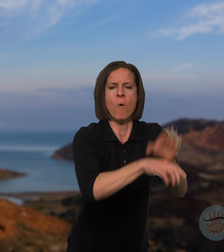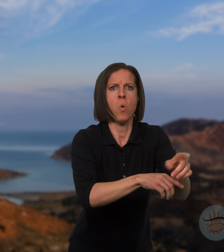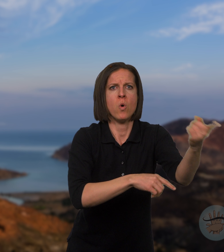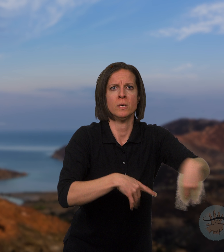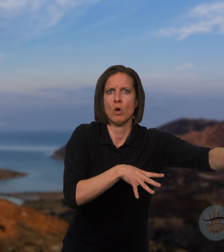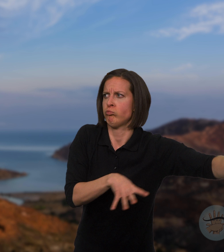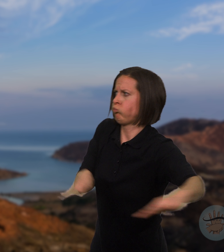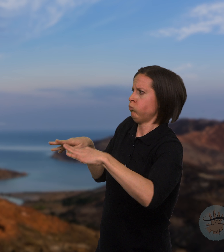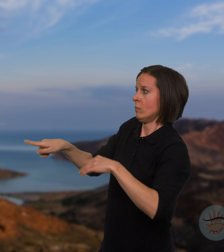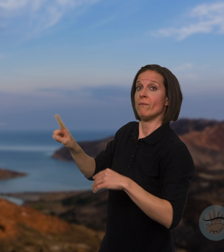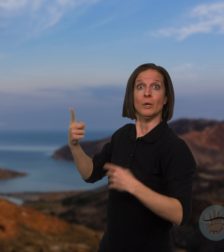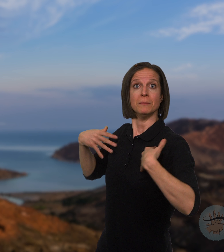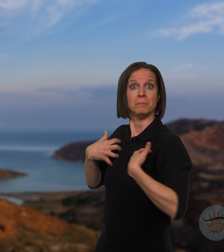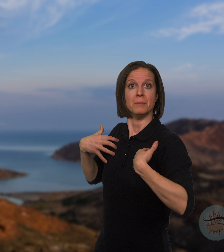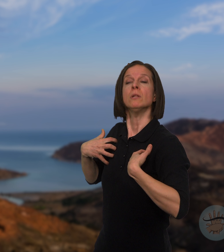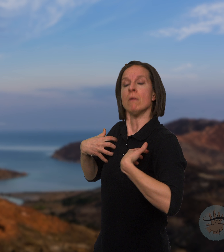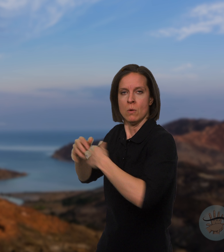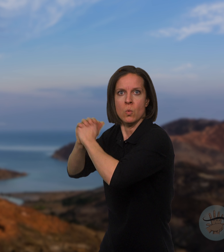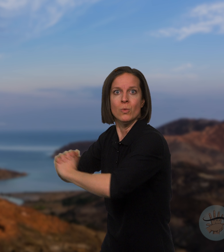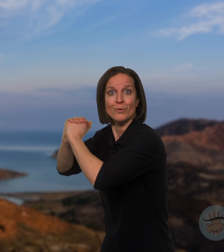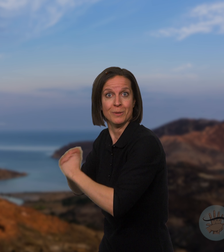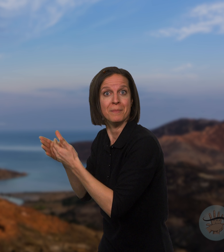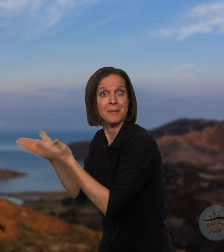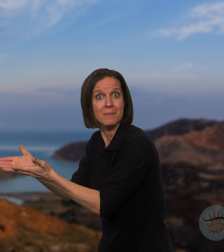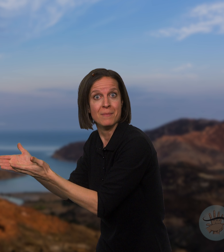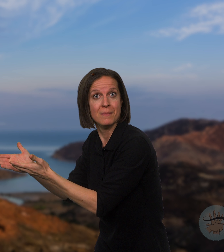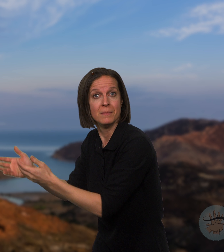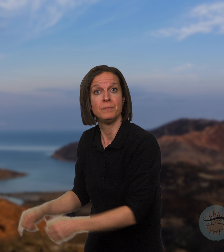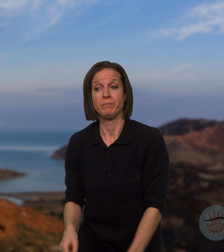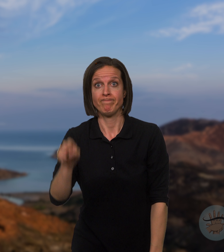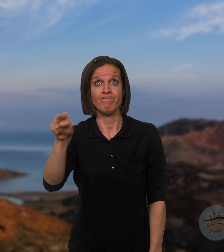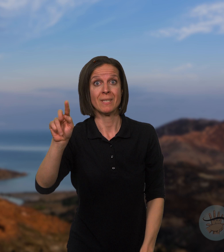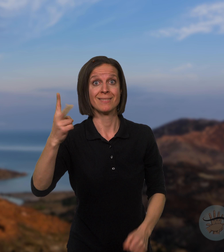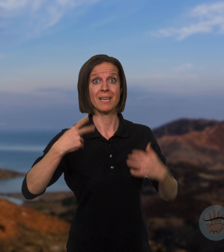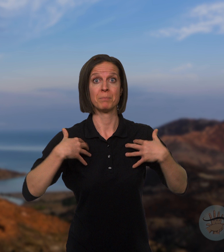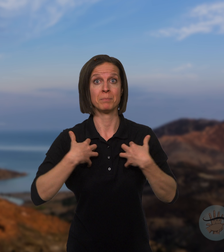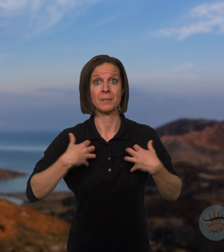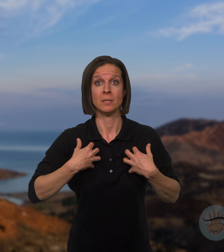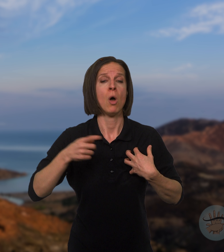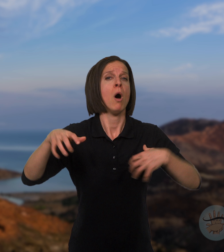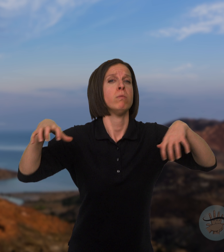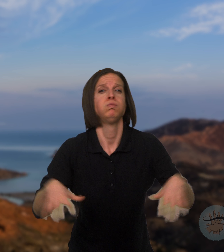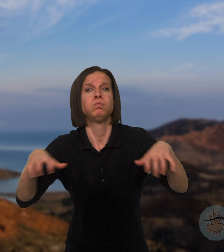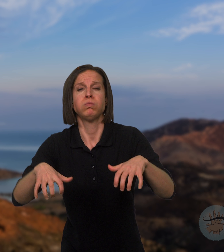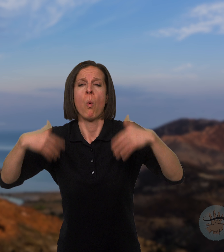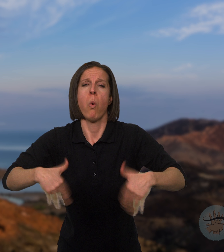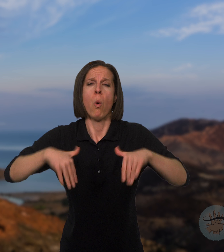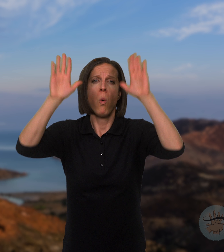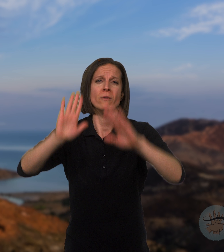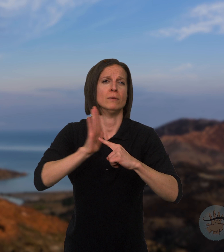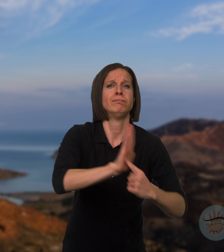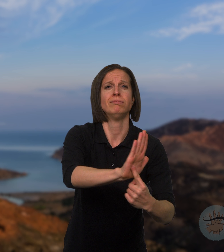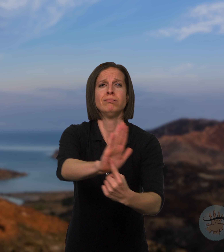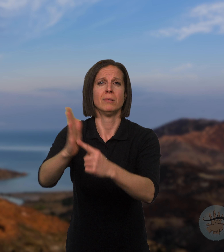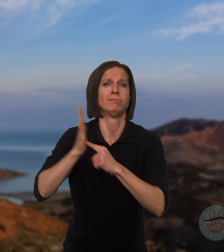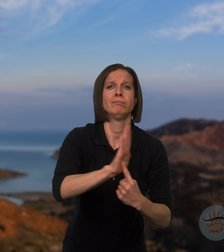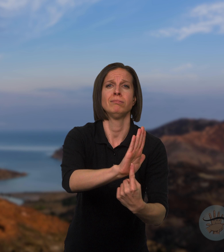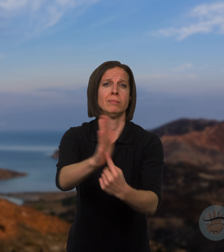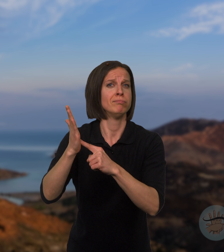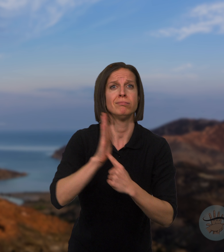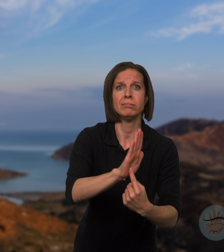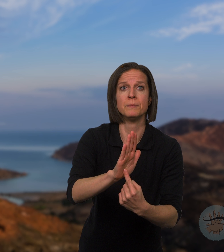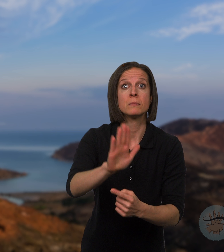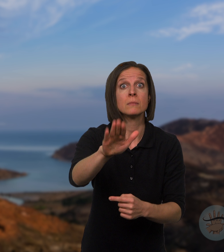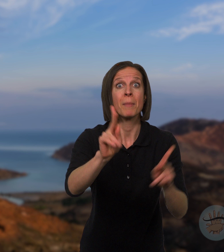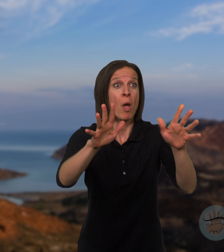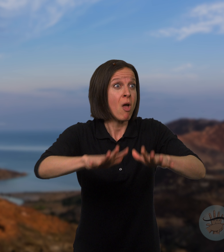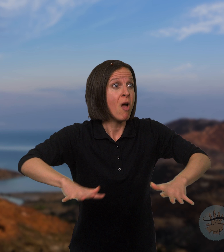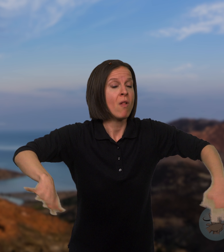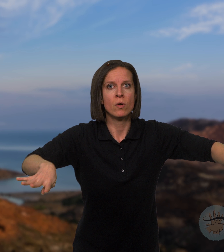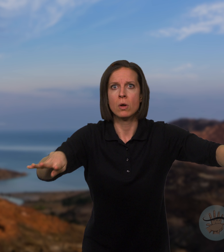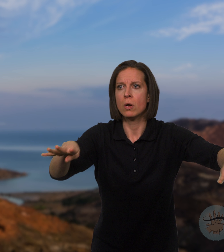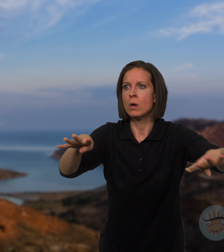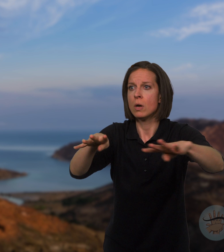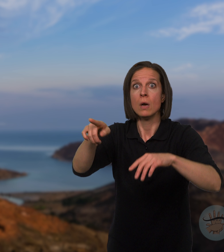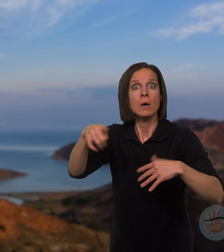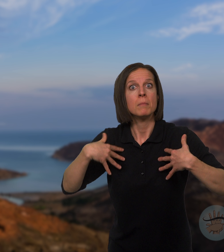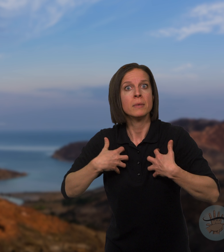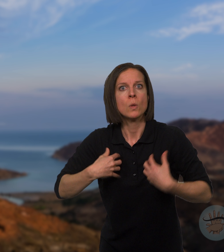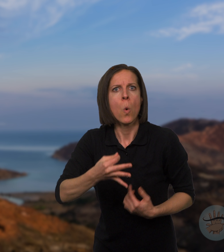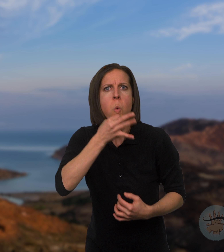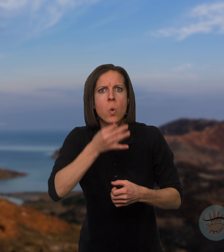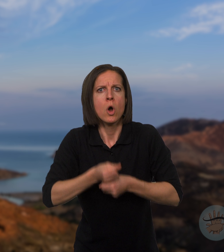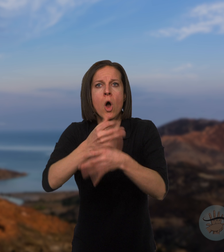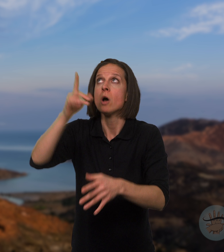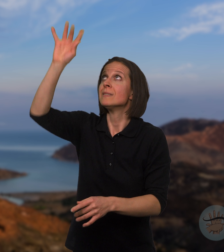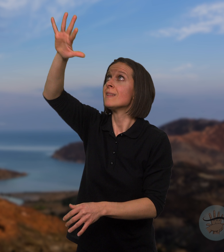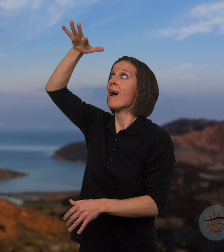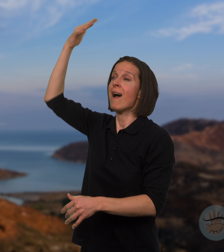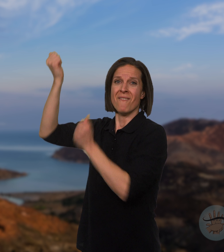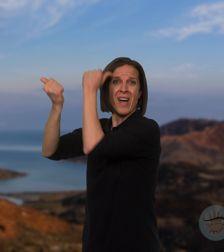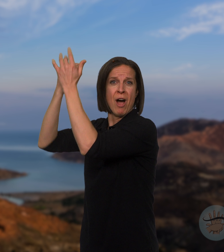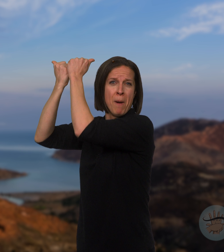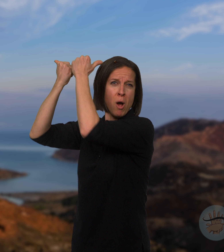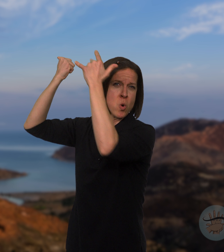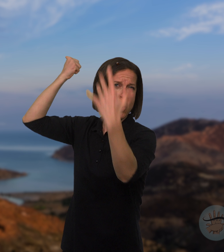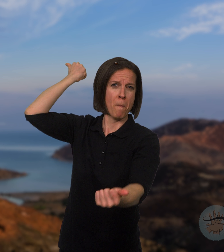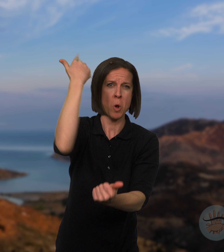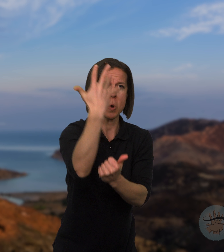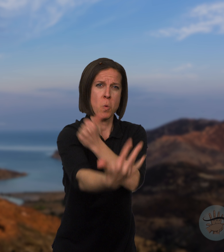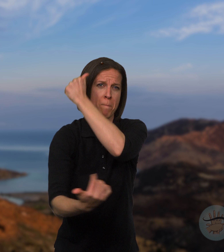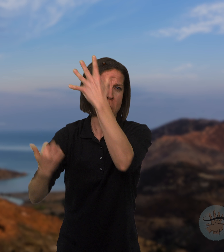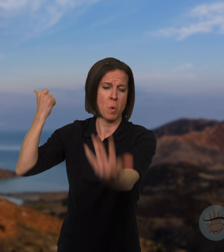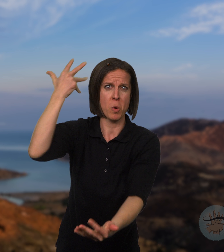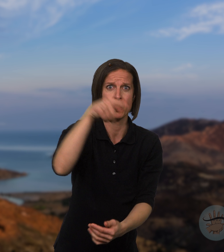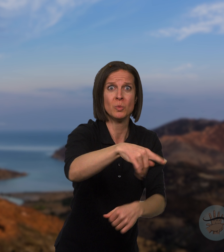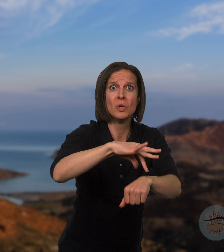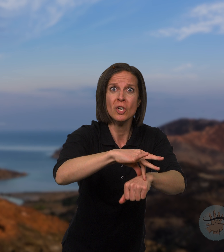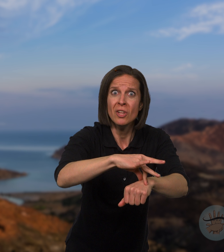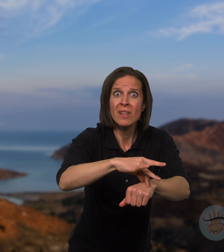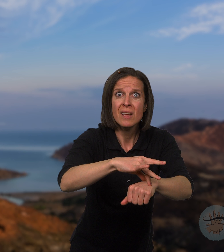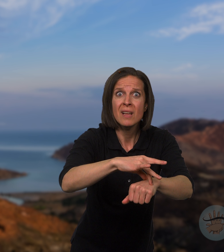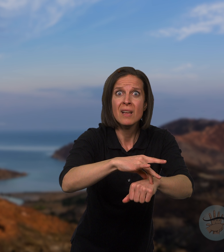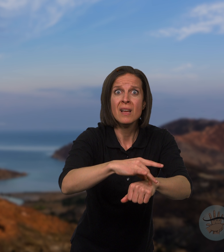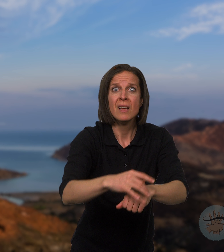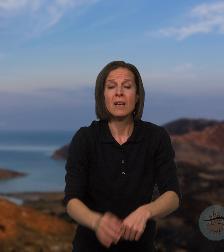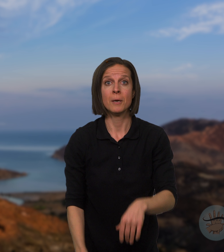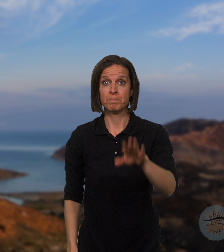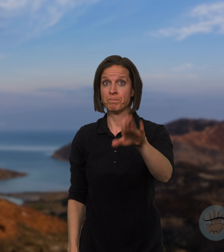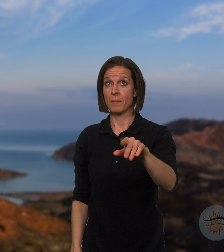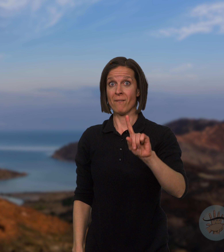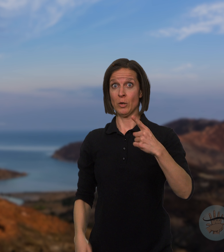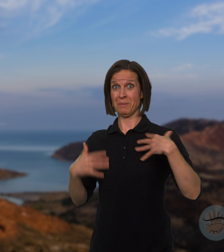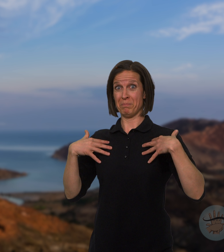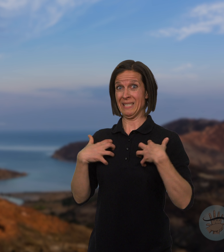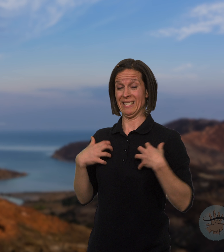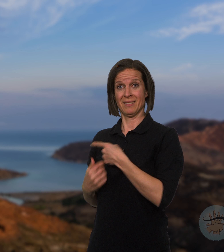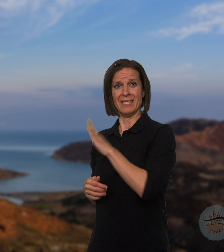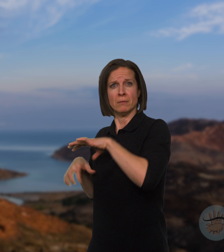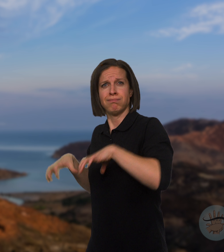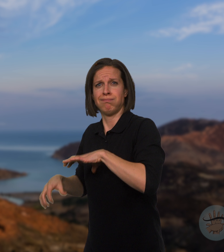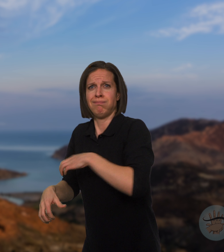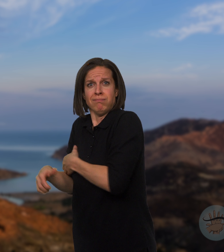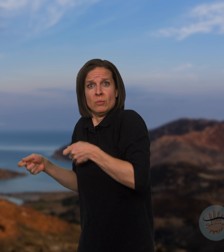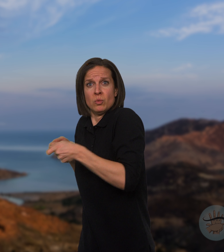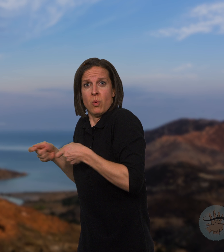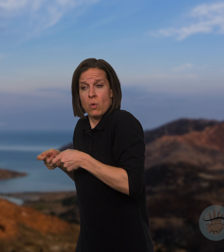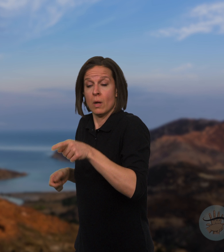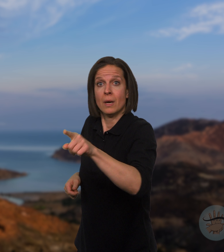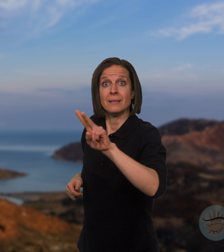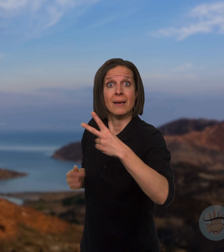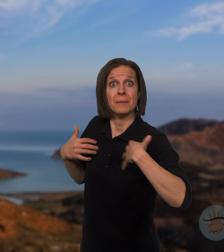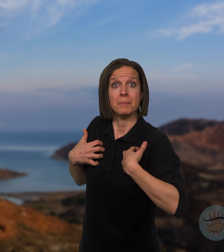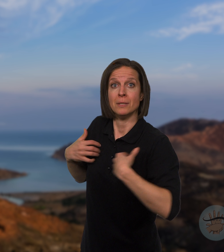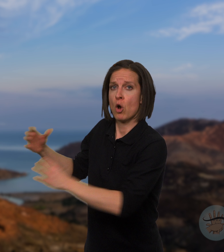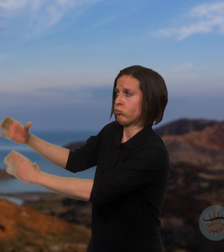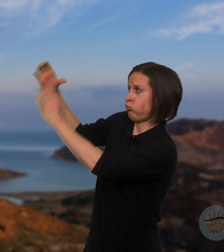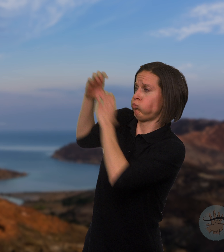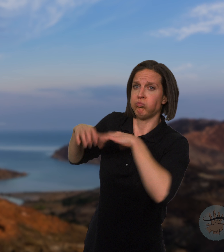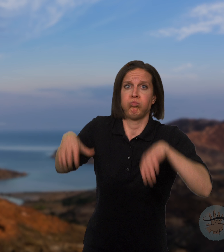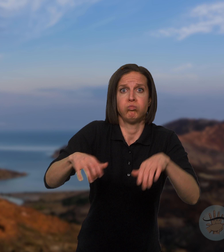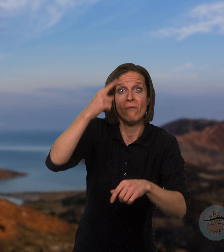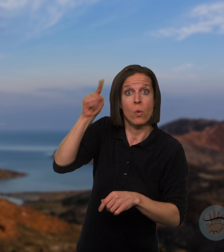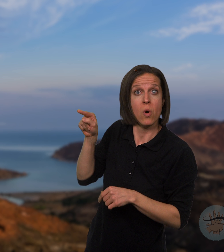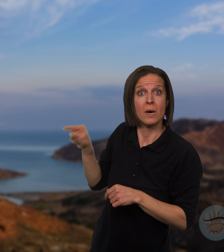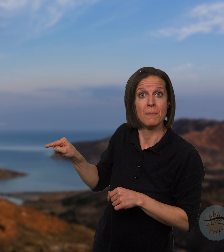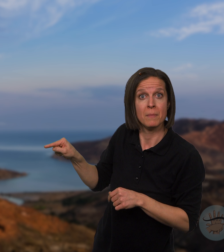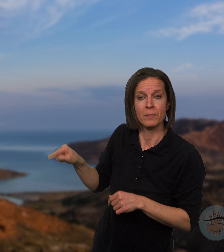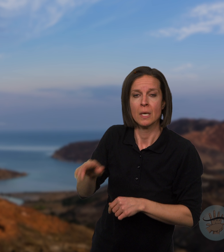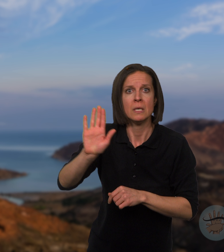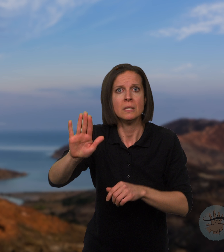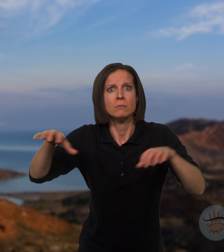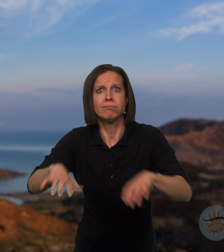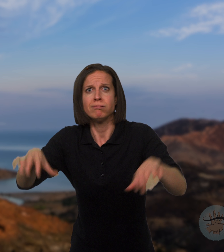And the second beast performed great signs to cause even fire from heaven to come down to earth in the presence of the people.